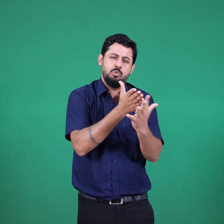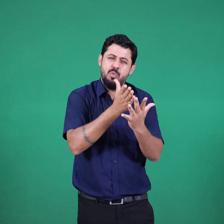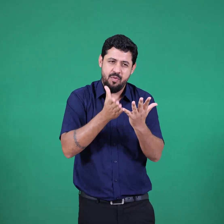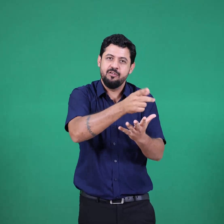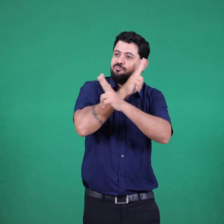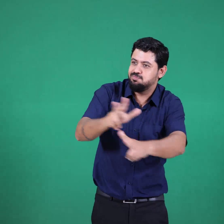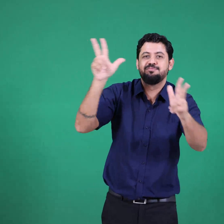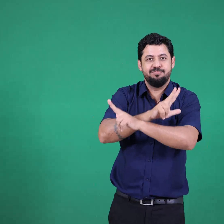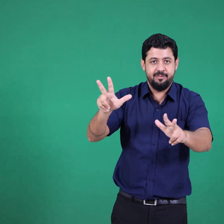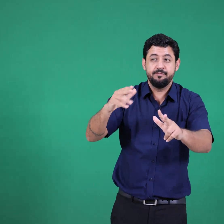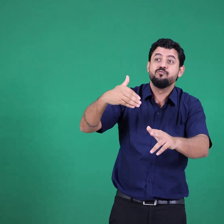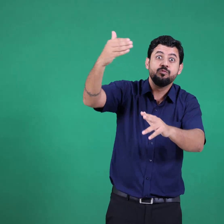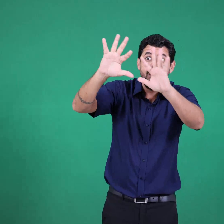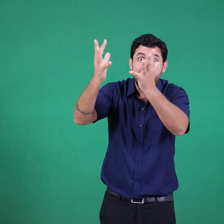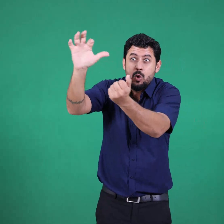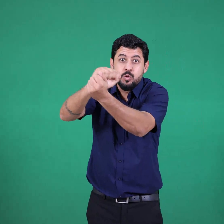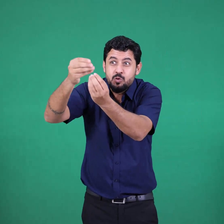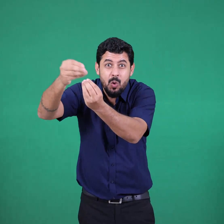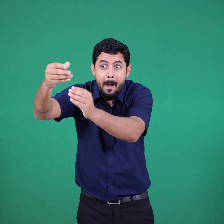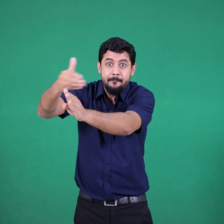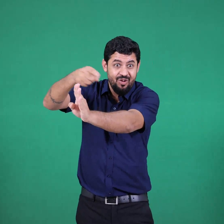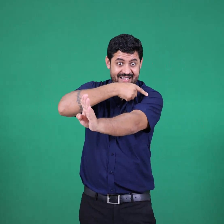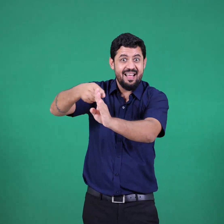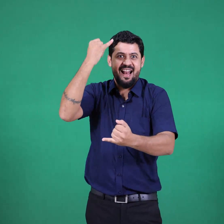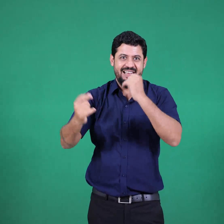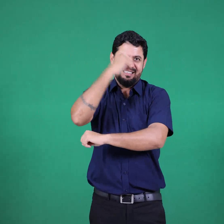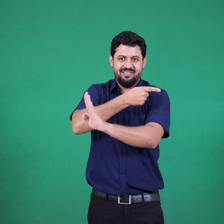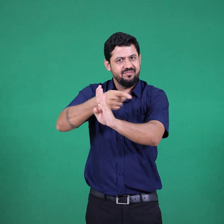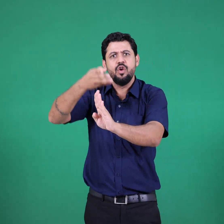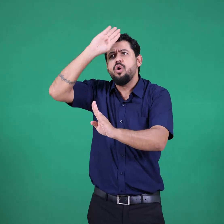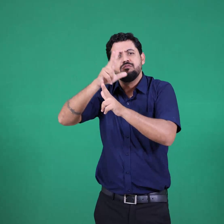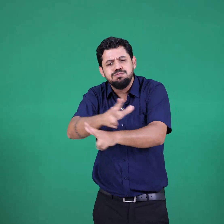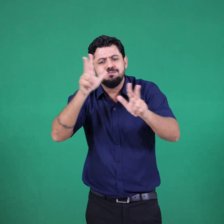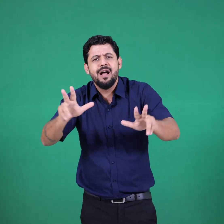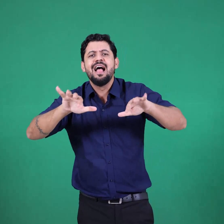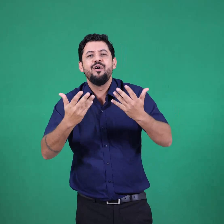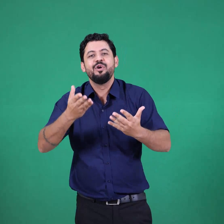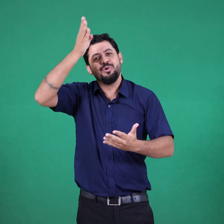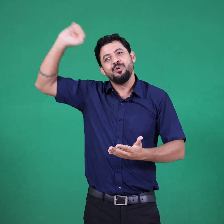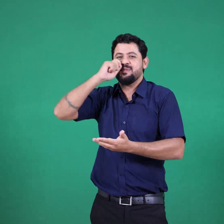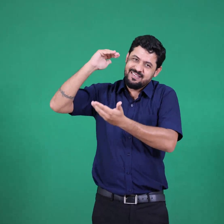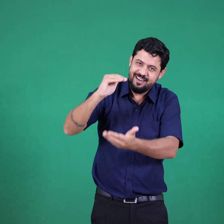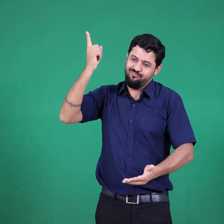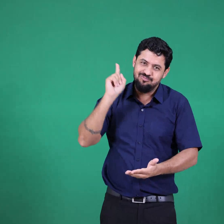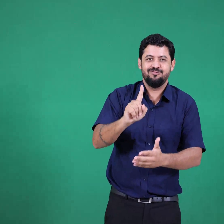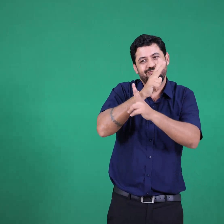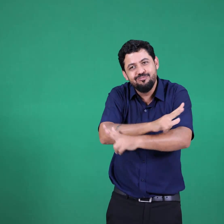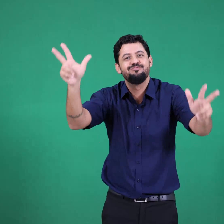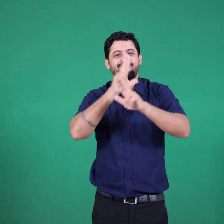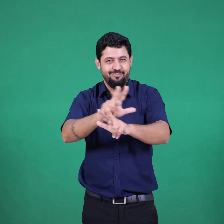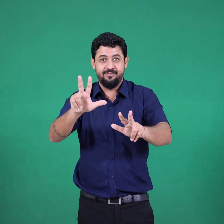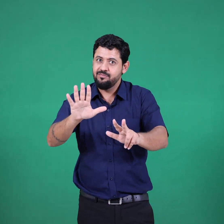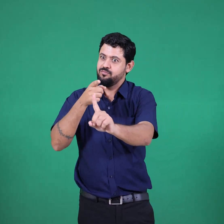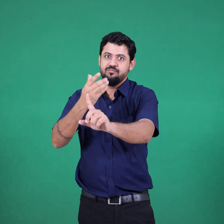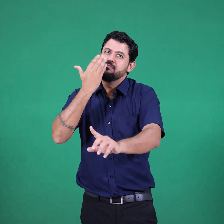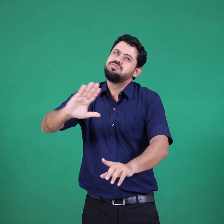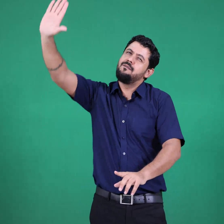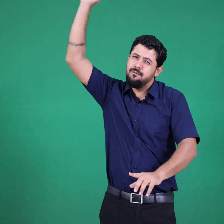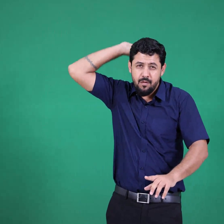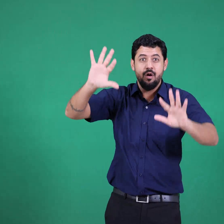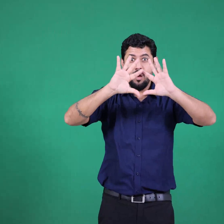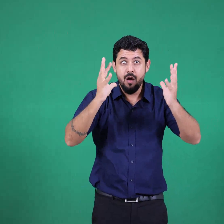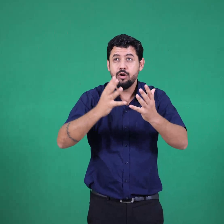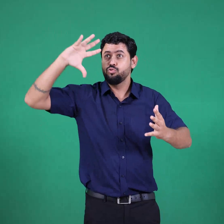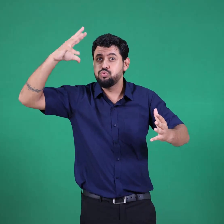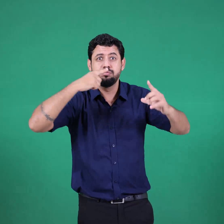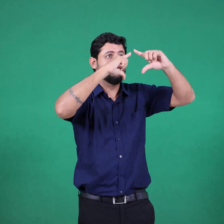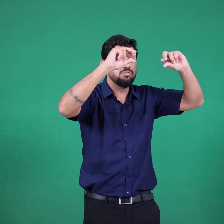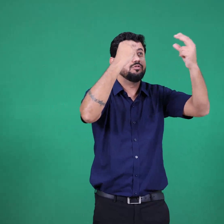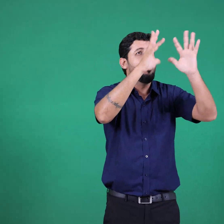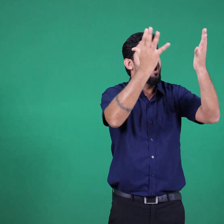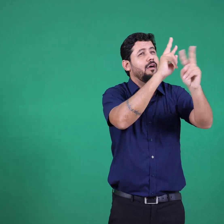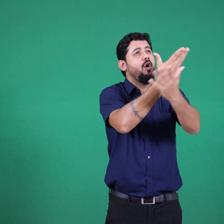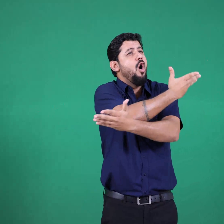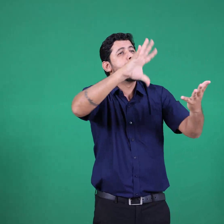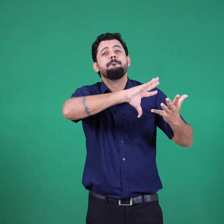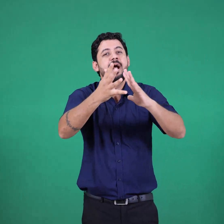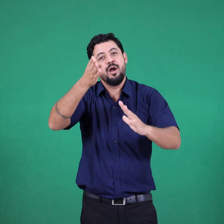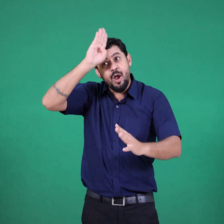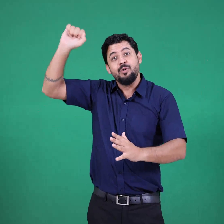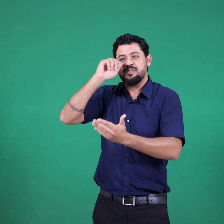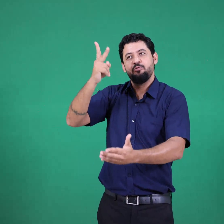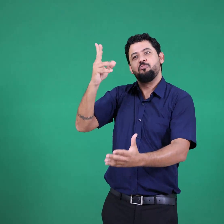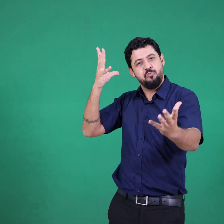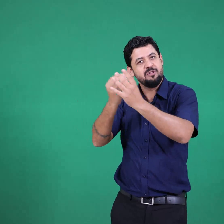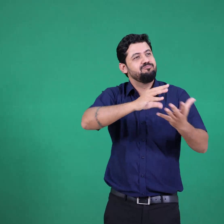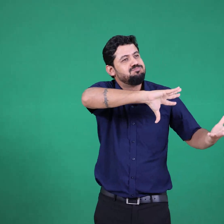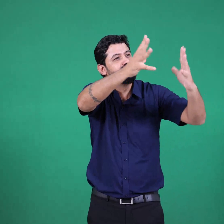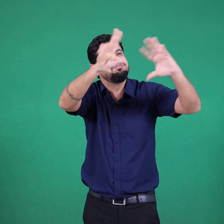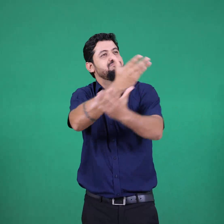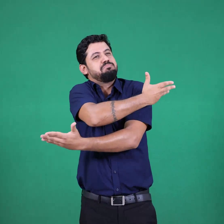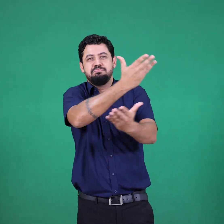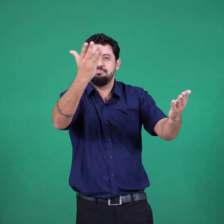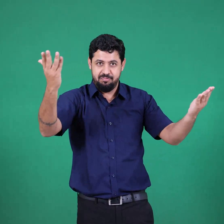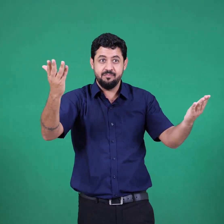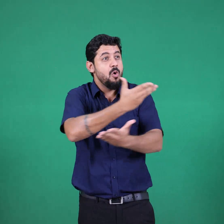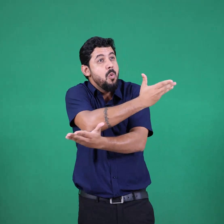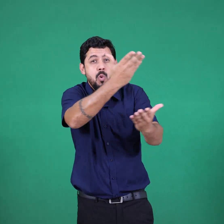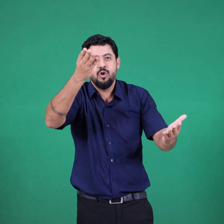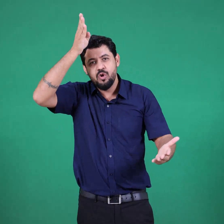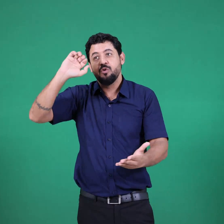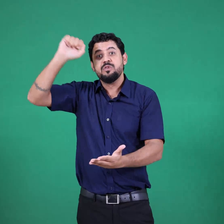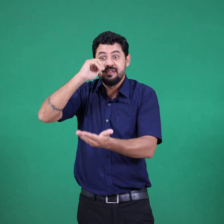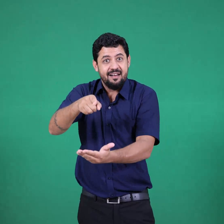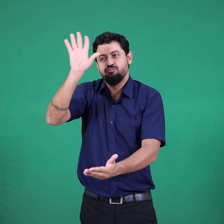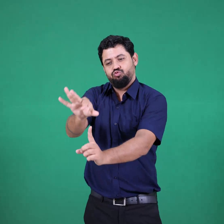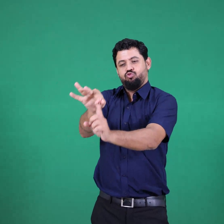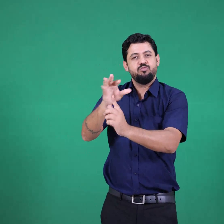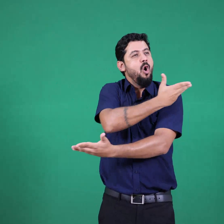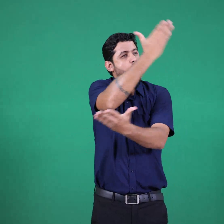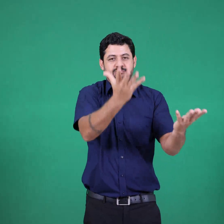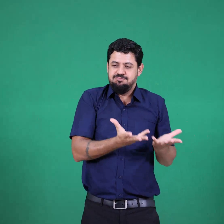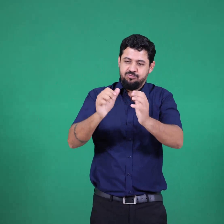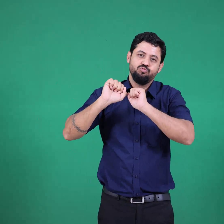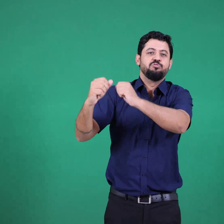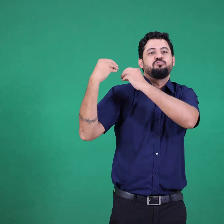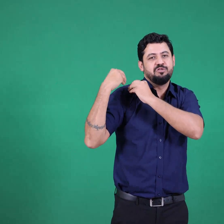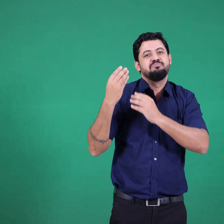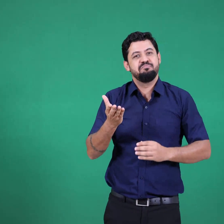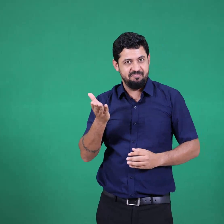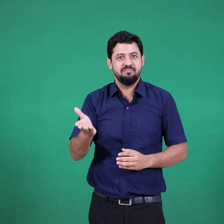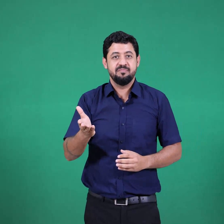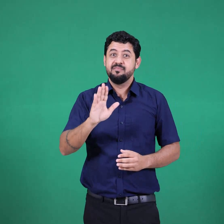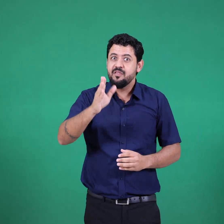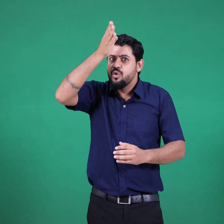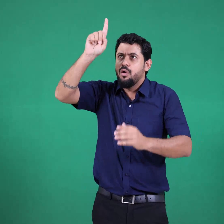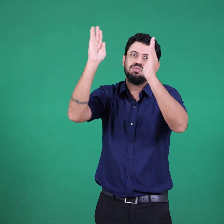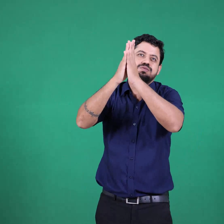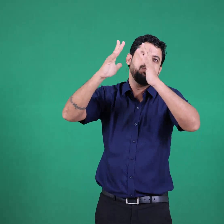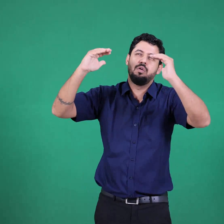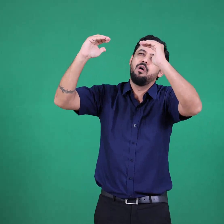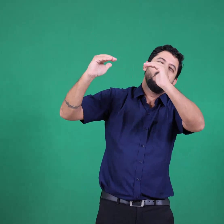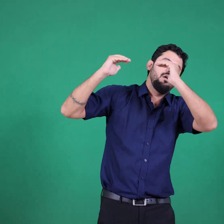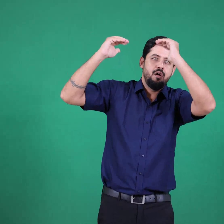But in these last days He has spoken to us by His Son, whom He appointed heir of all things, and through whom He made the universe.